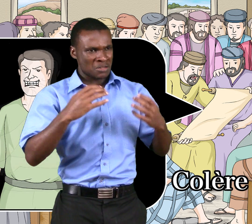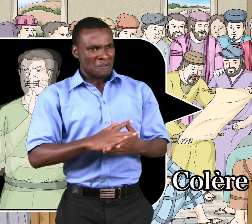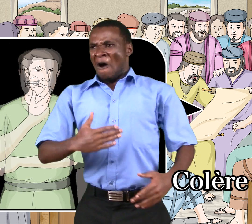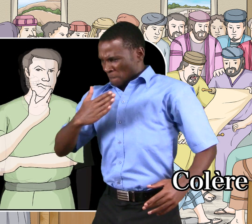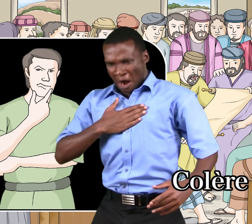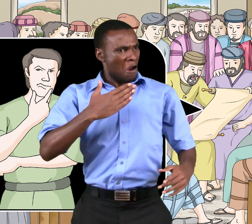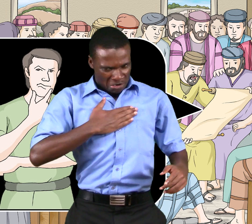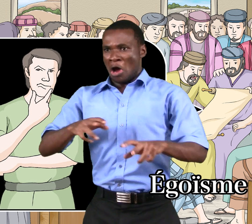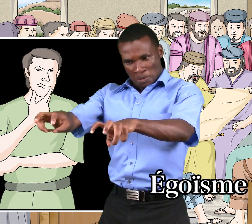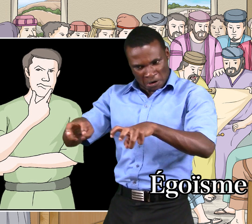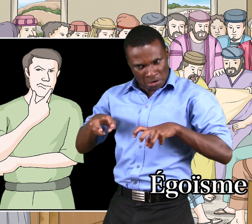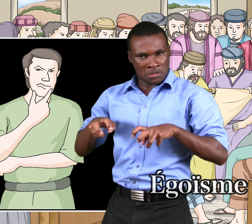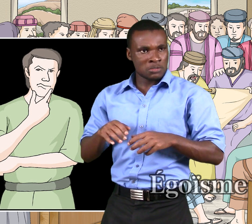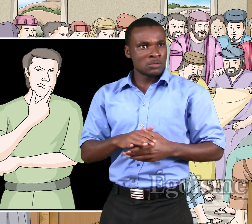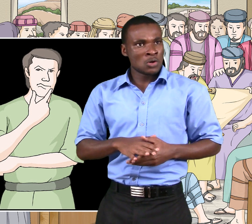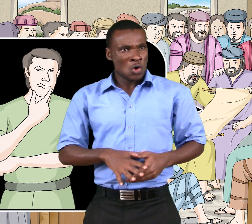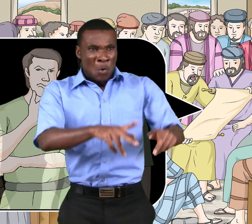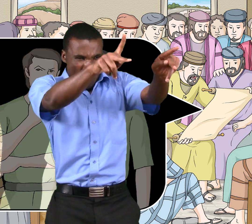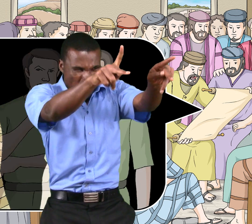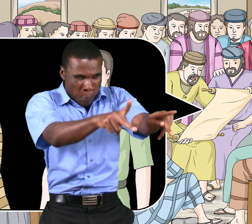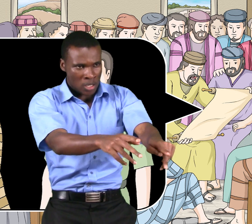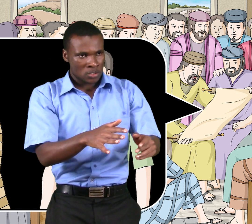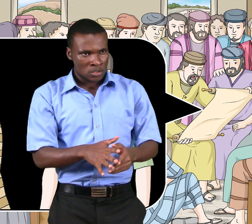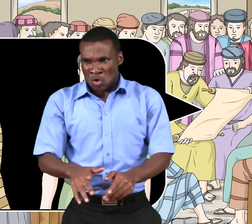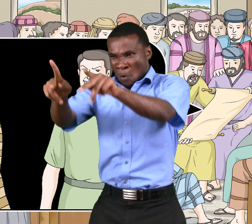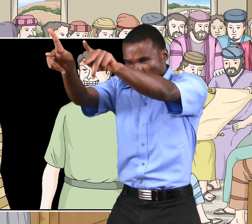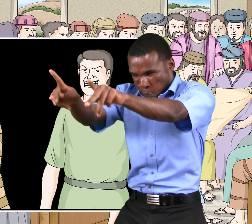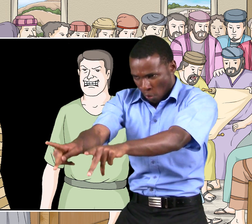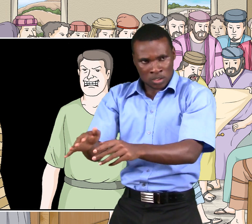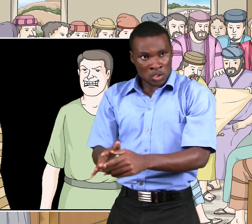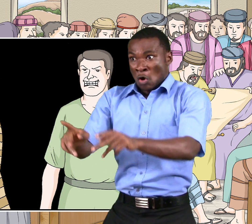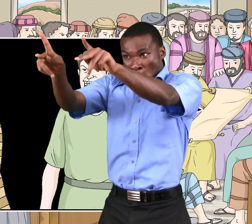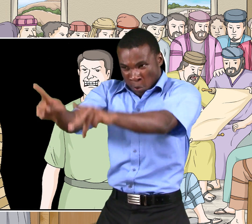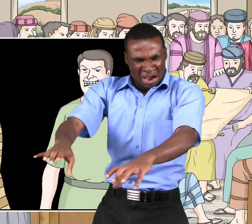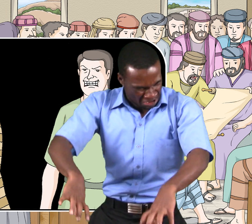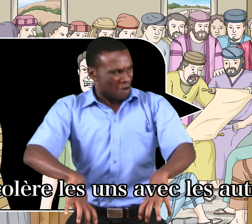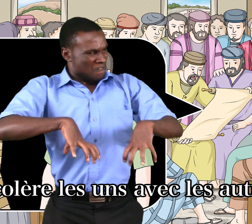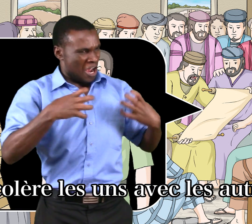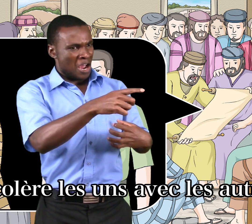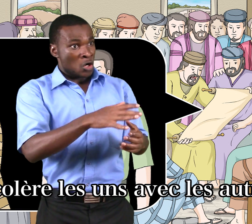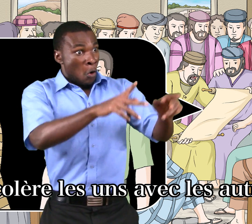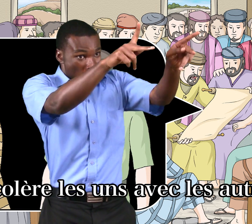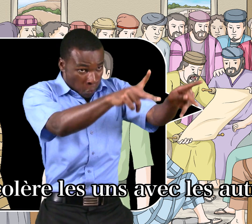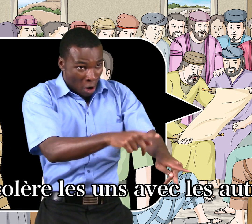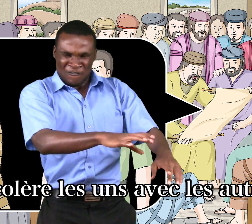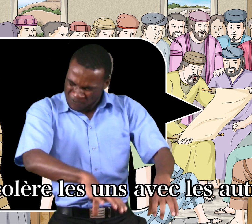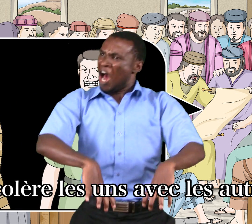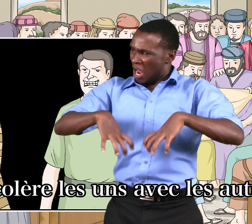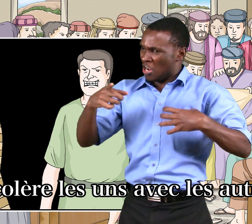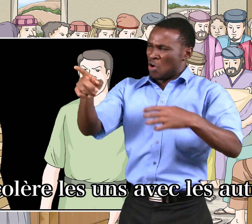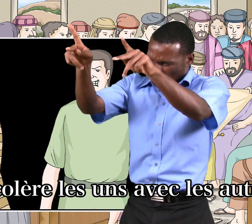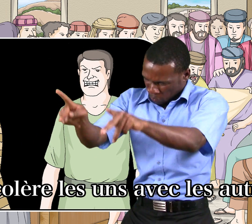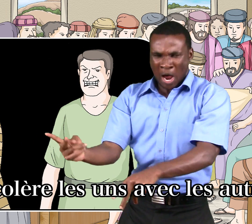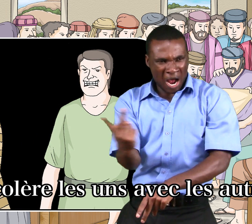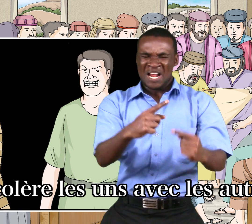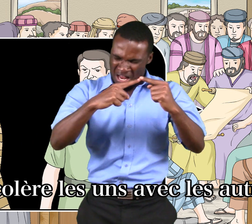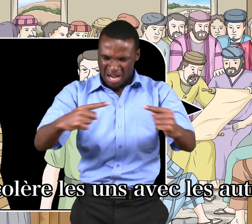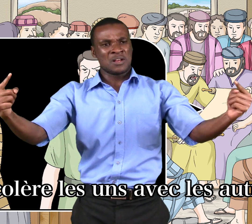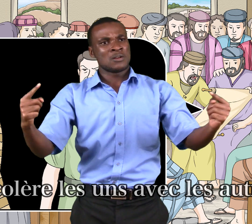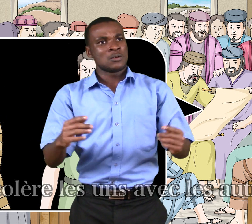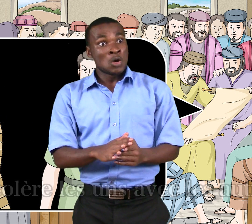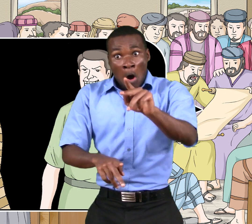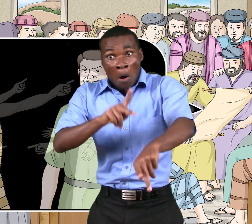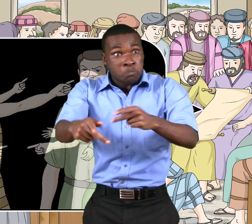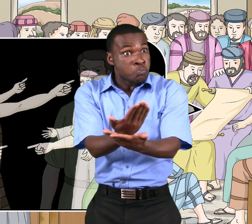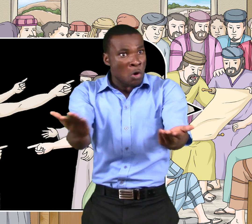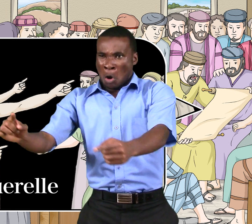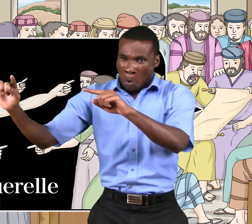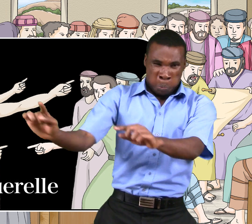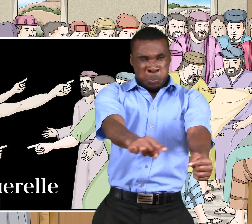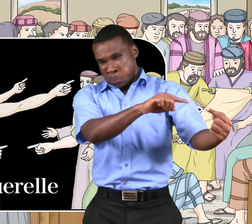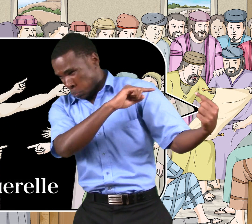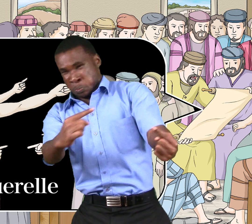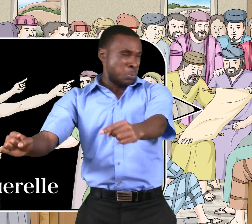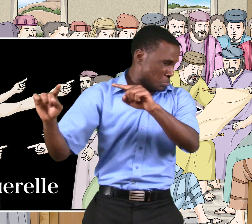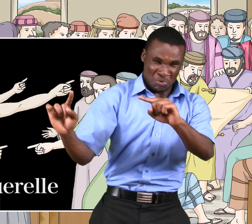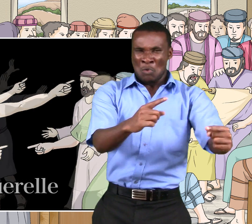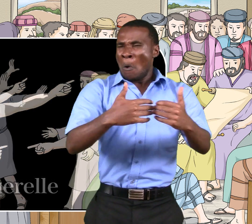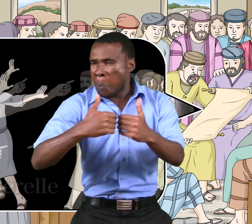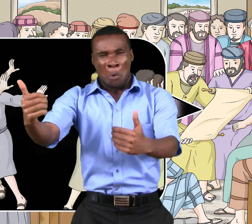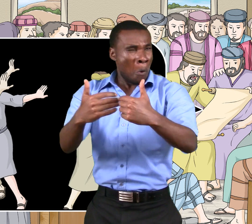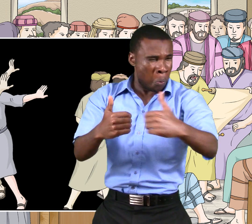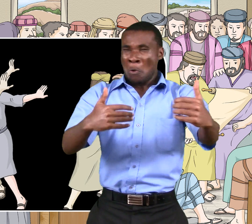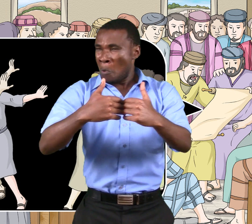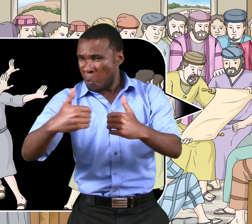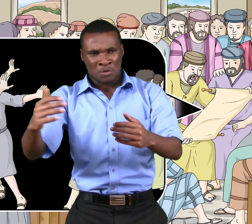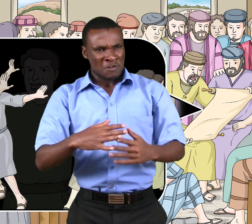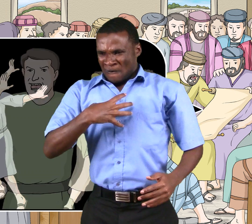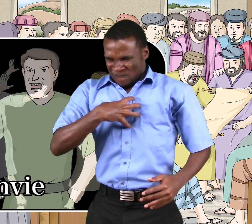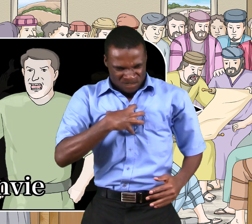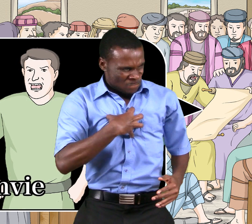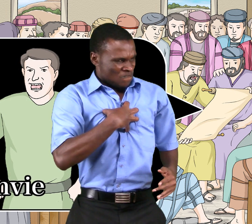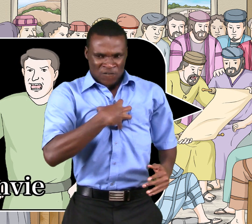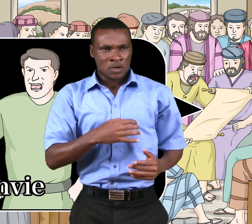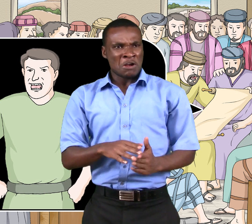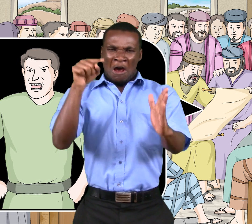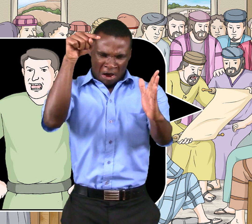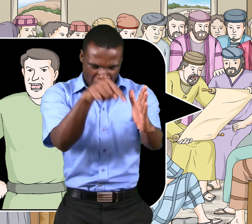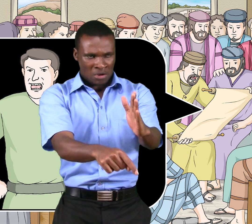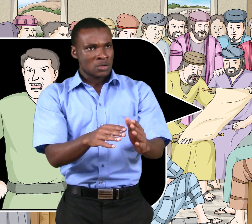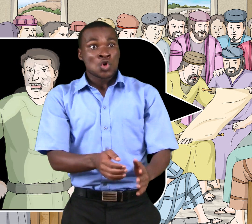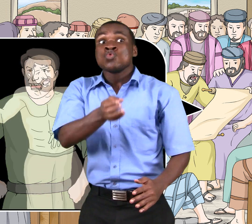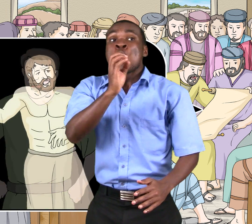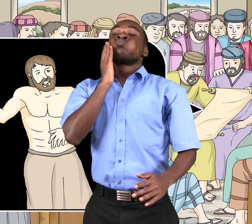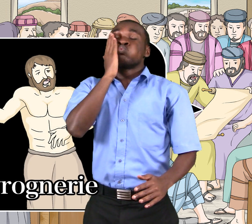rivalries, divisions, factions, and envy;